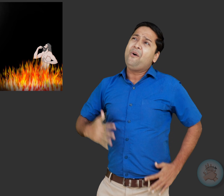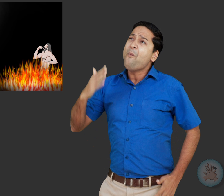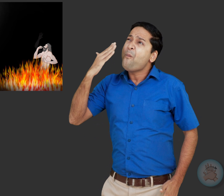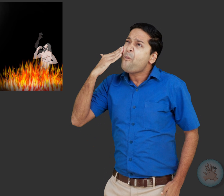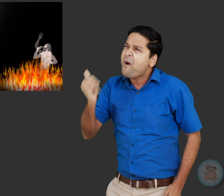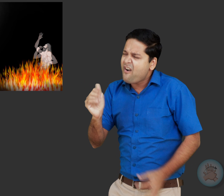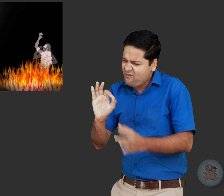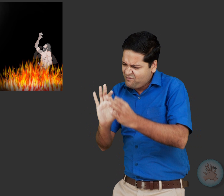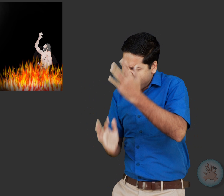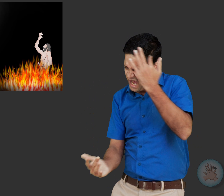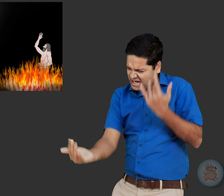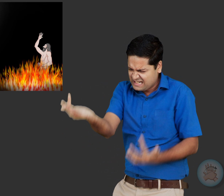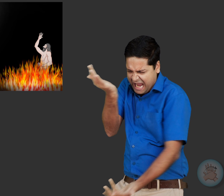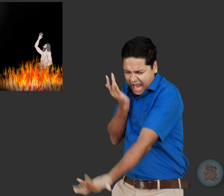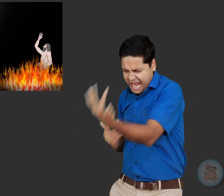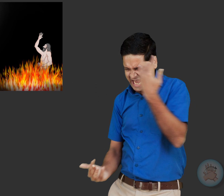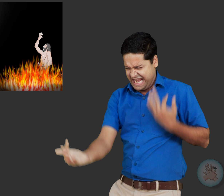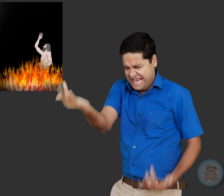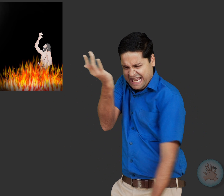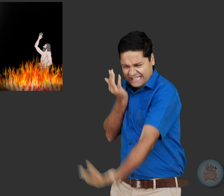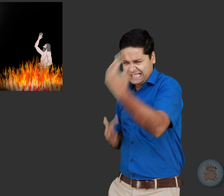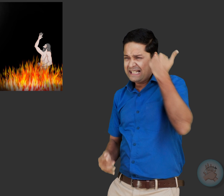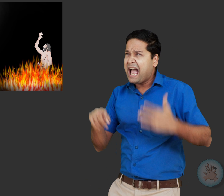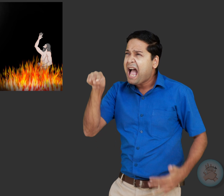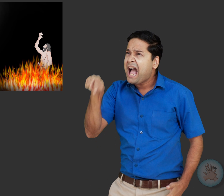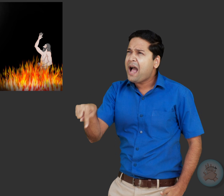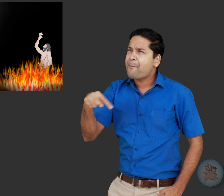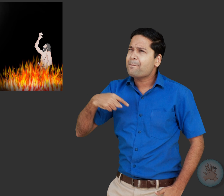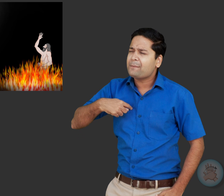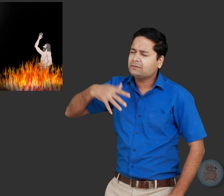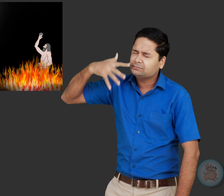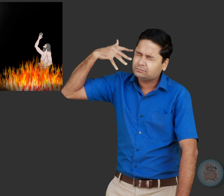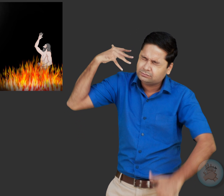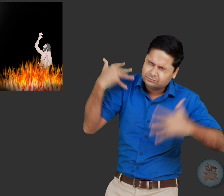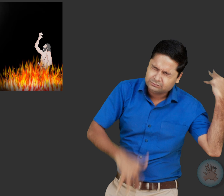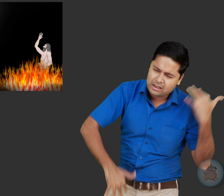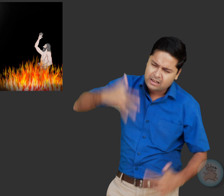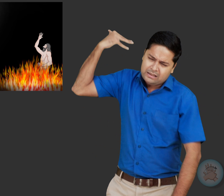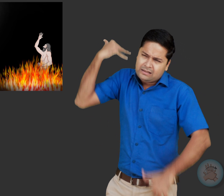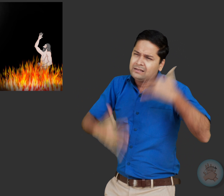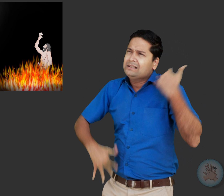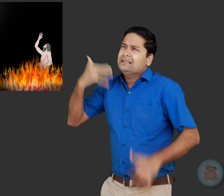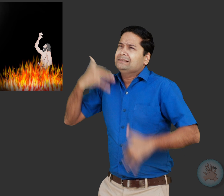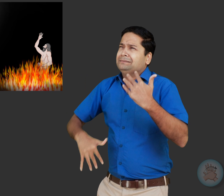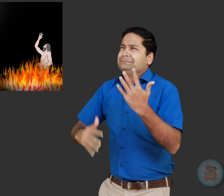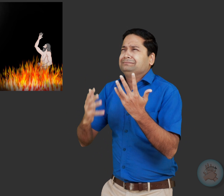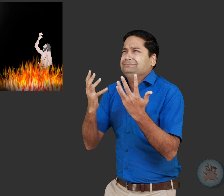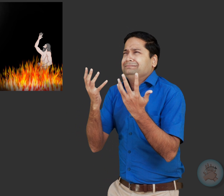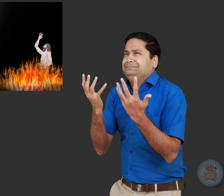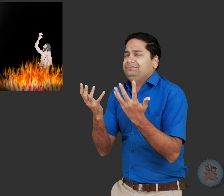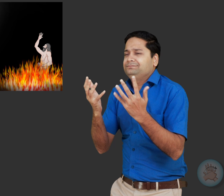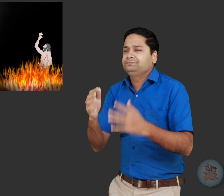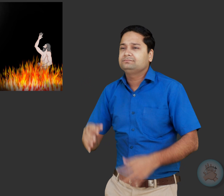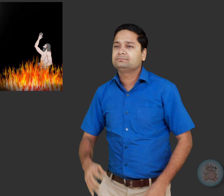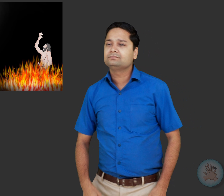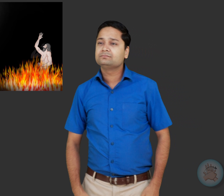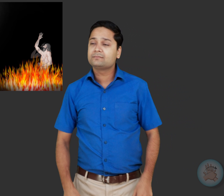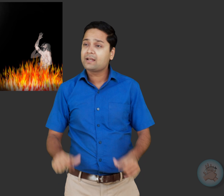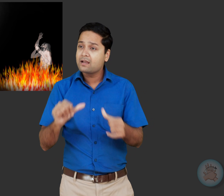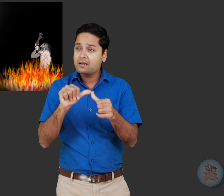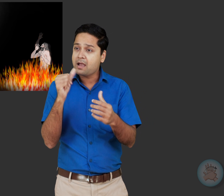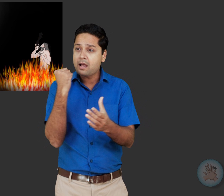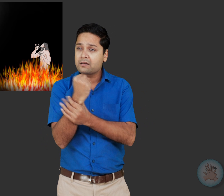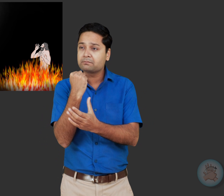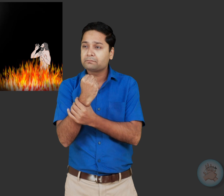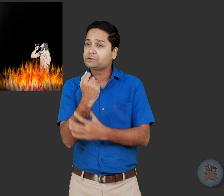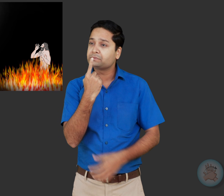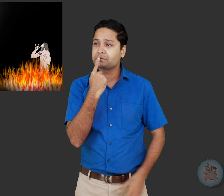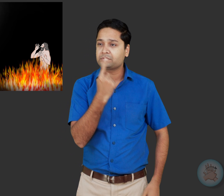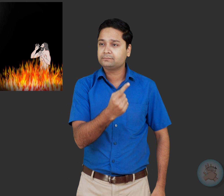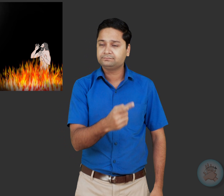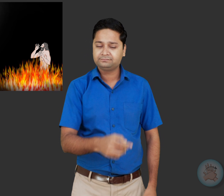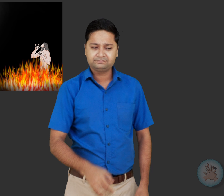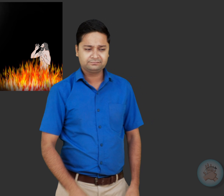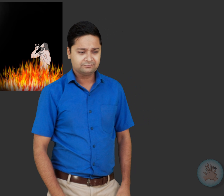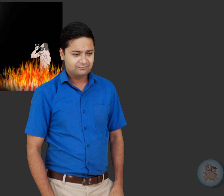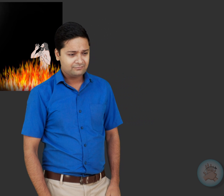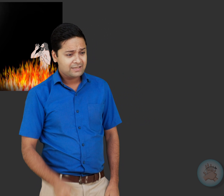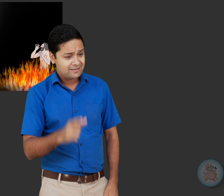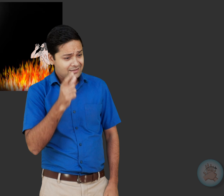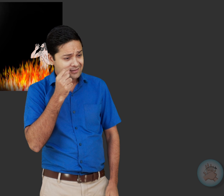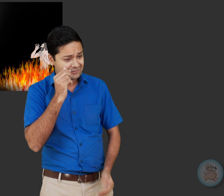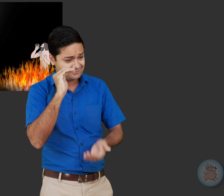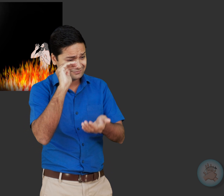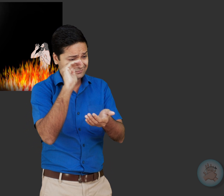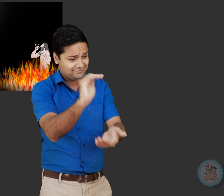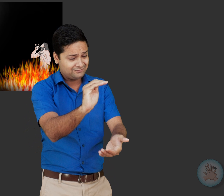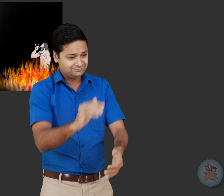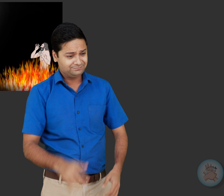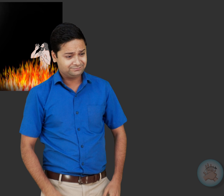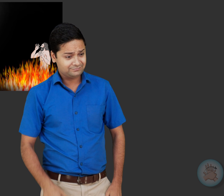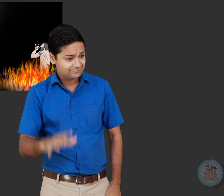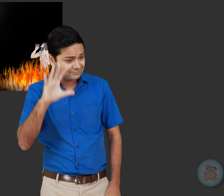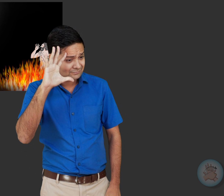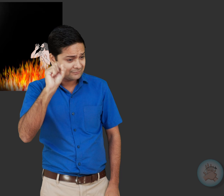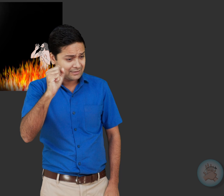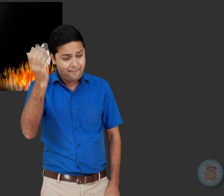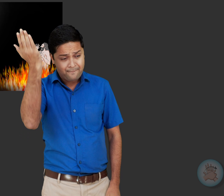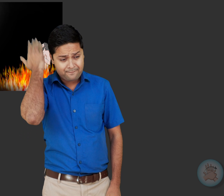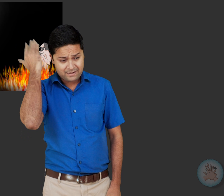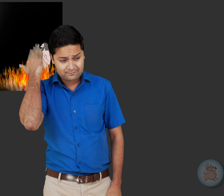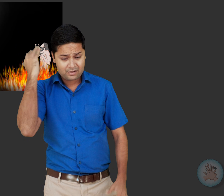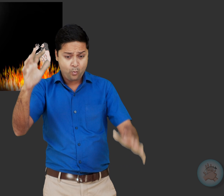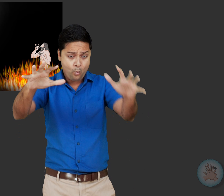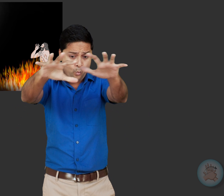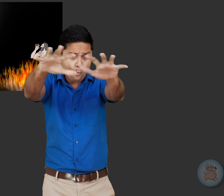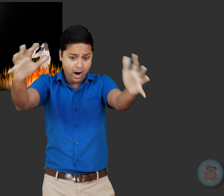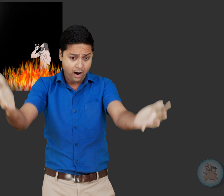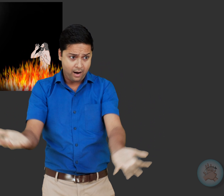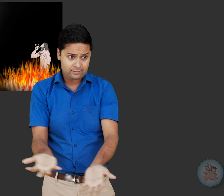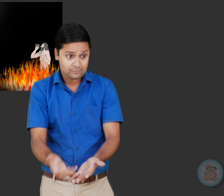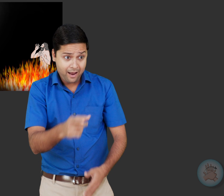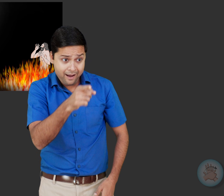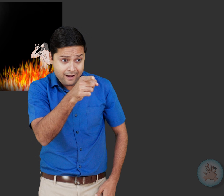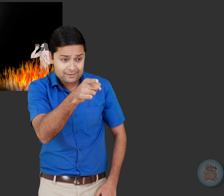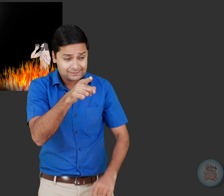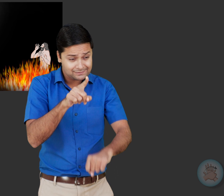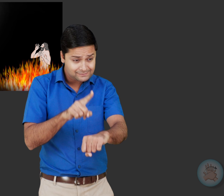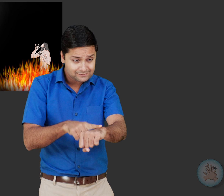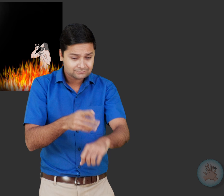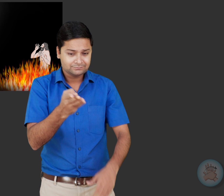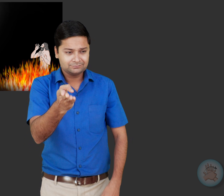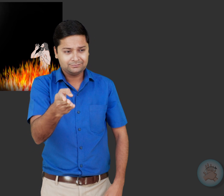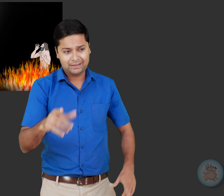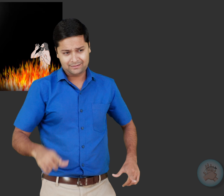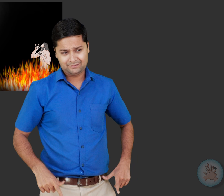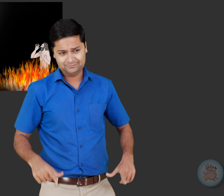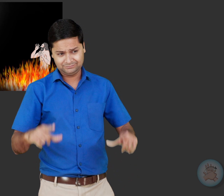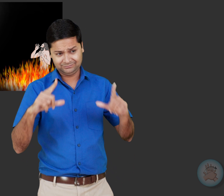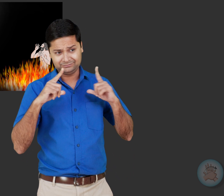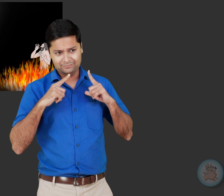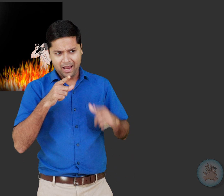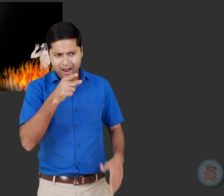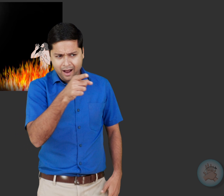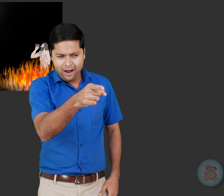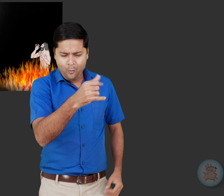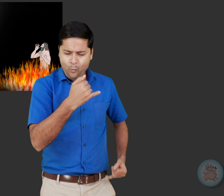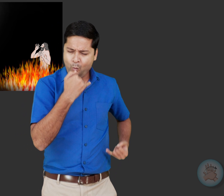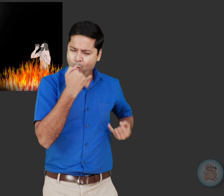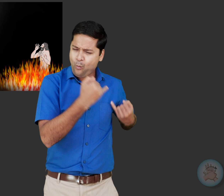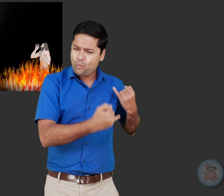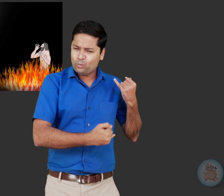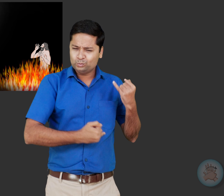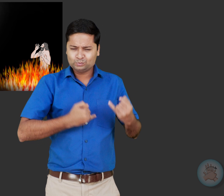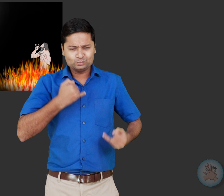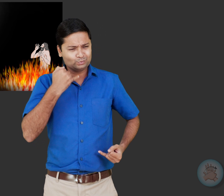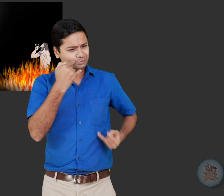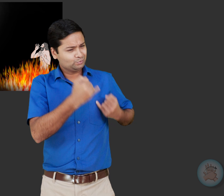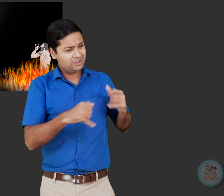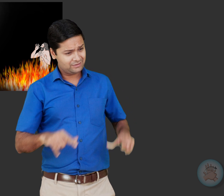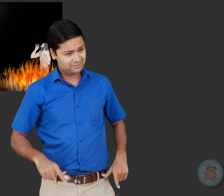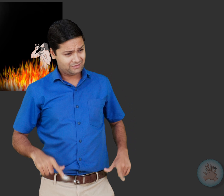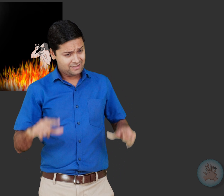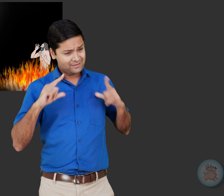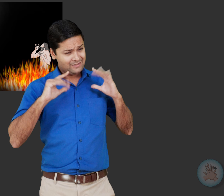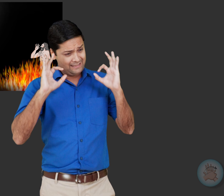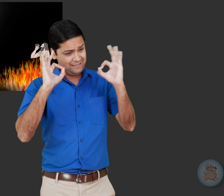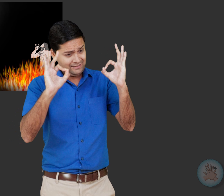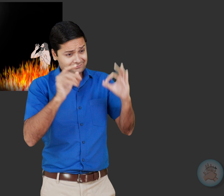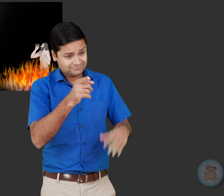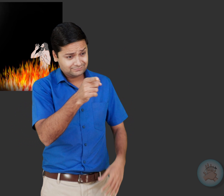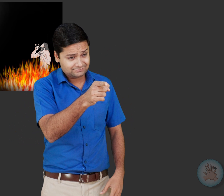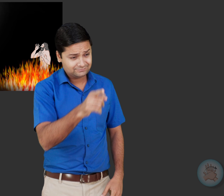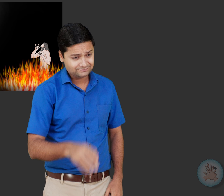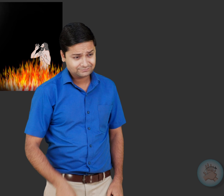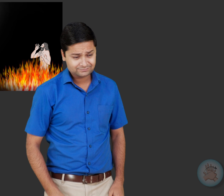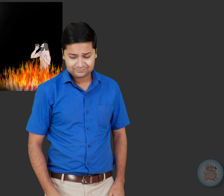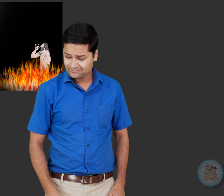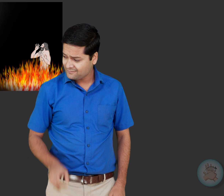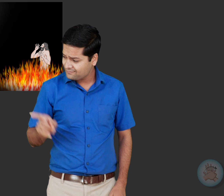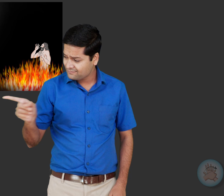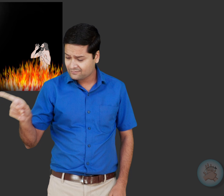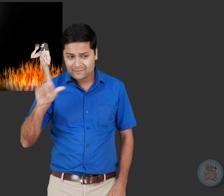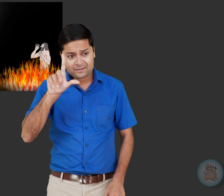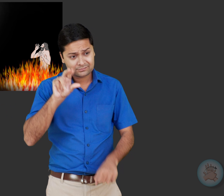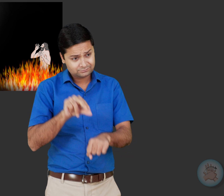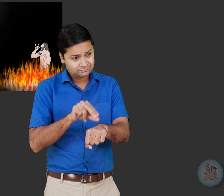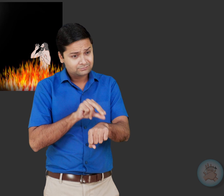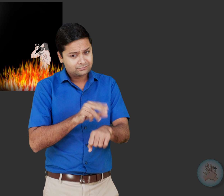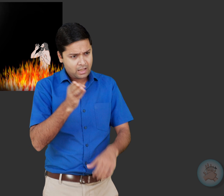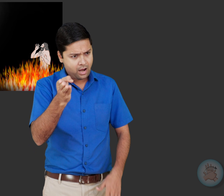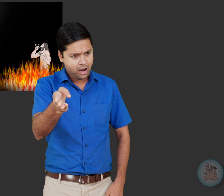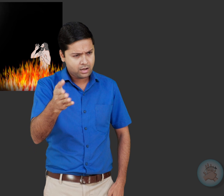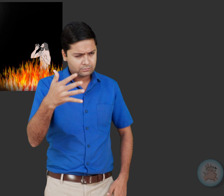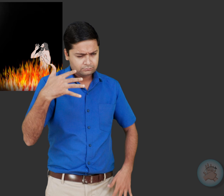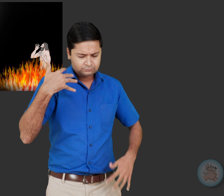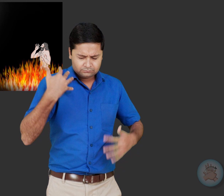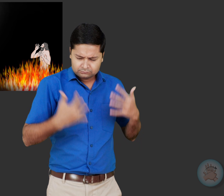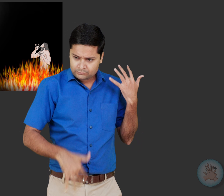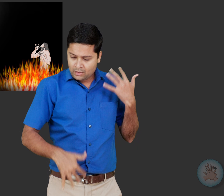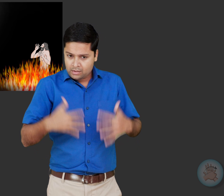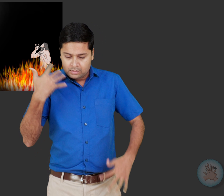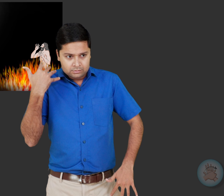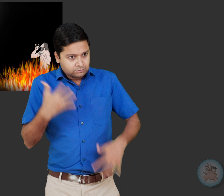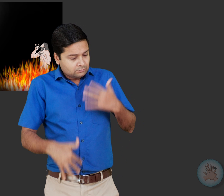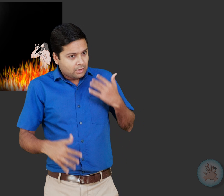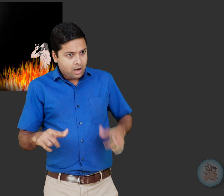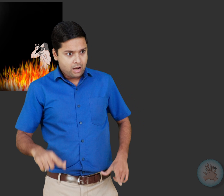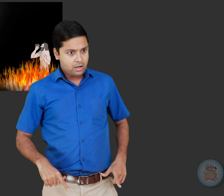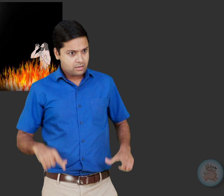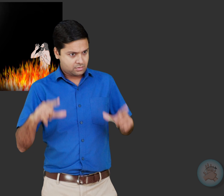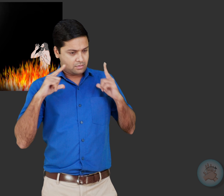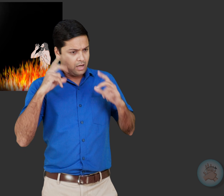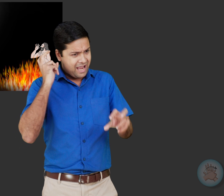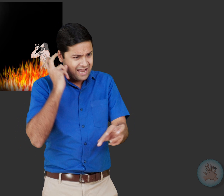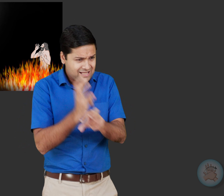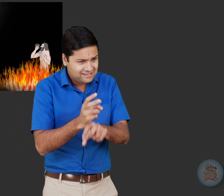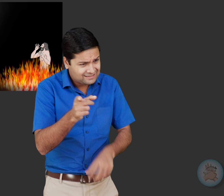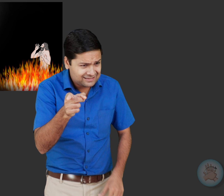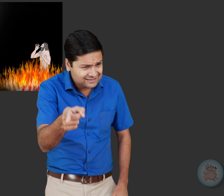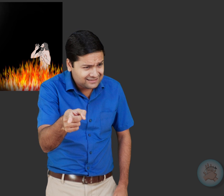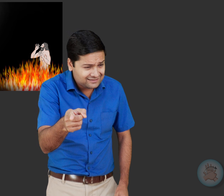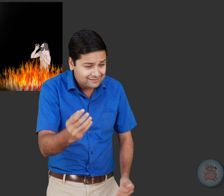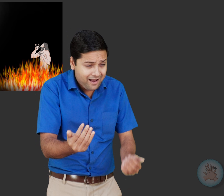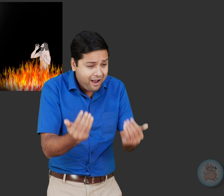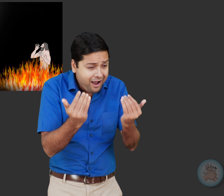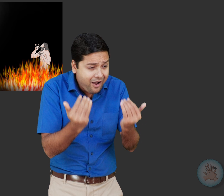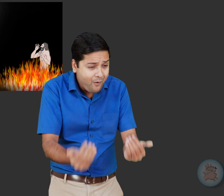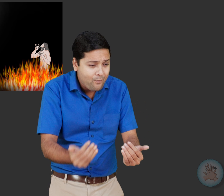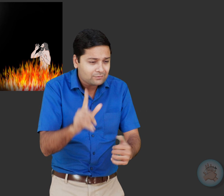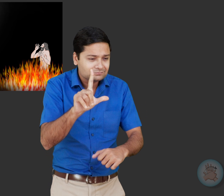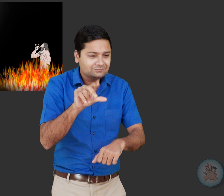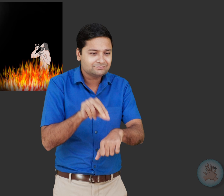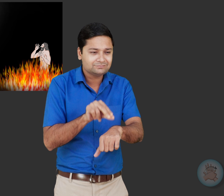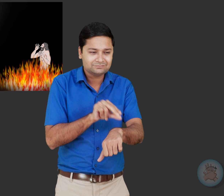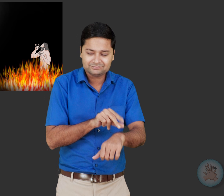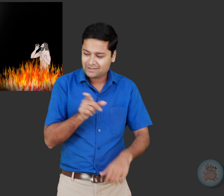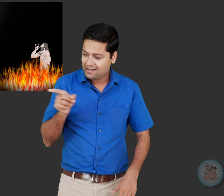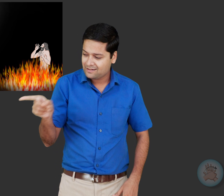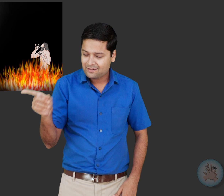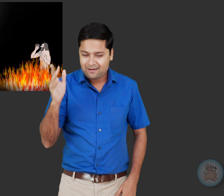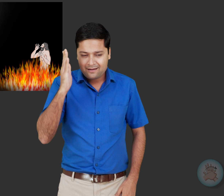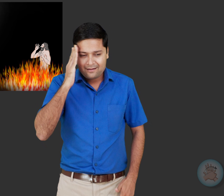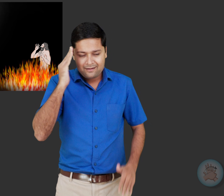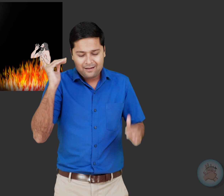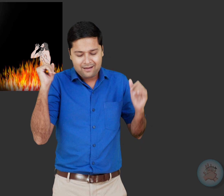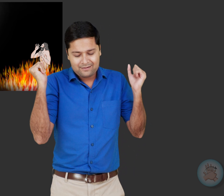But Abraham answered, ‘Child, remember that during your lifetime you received your good things, while Lazarus received bad things.